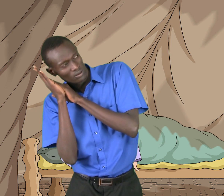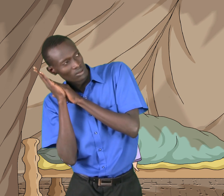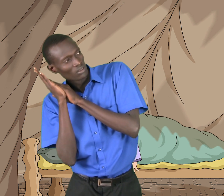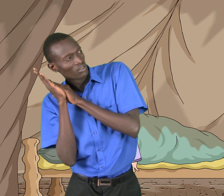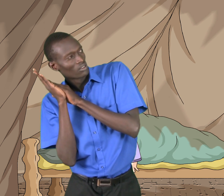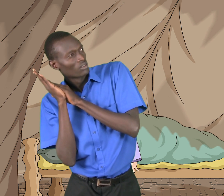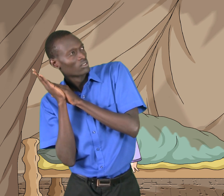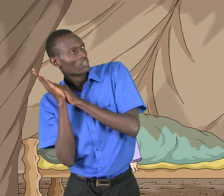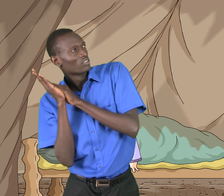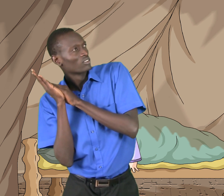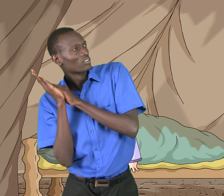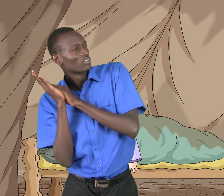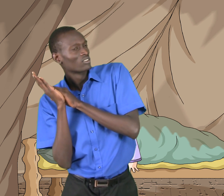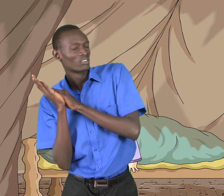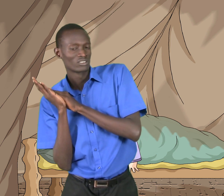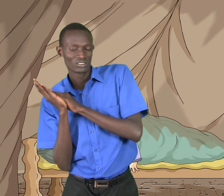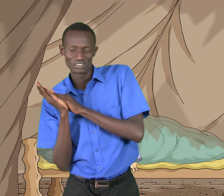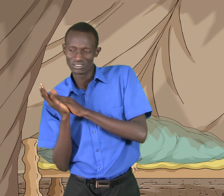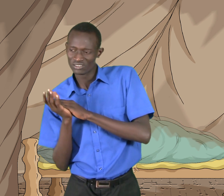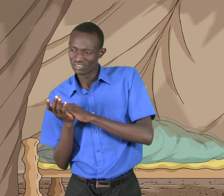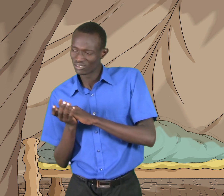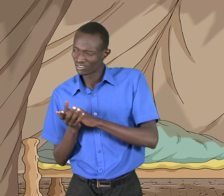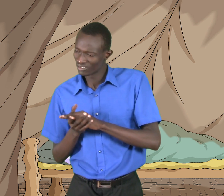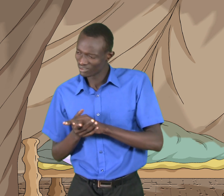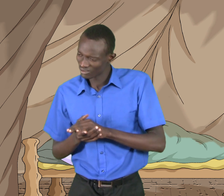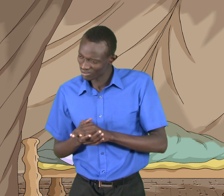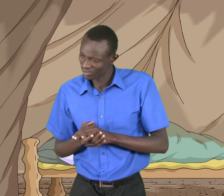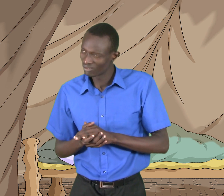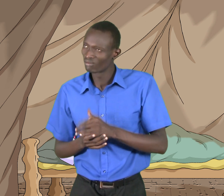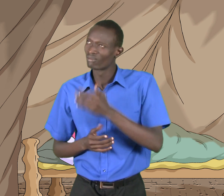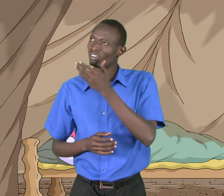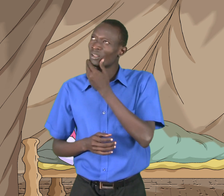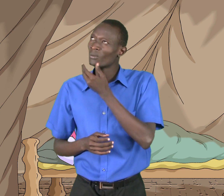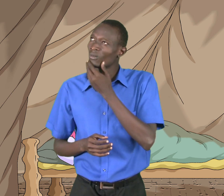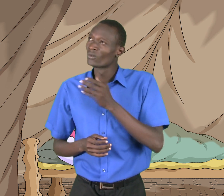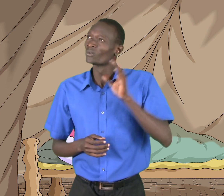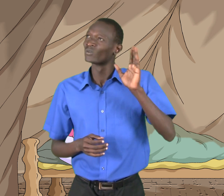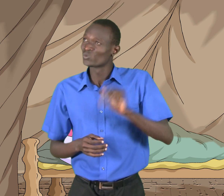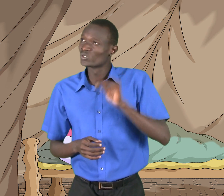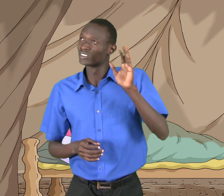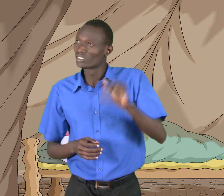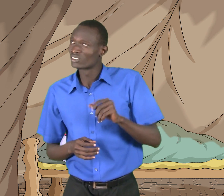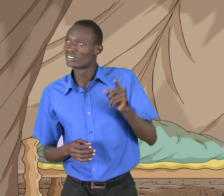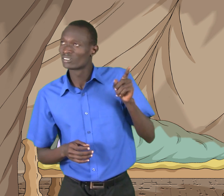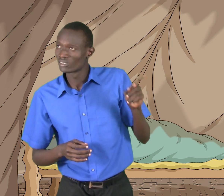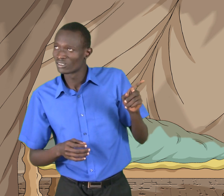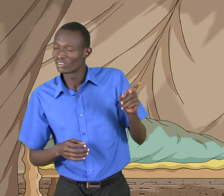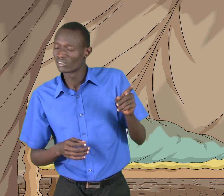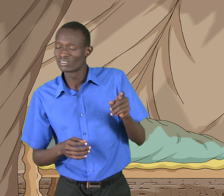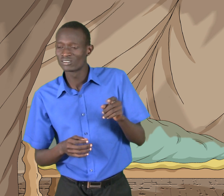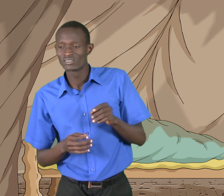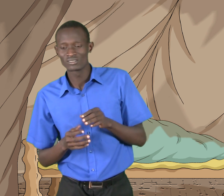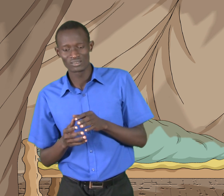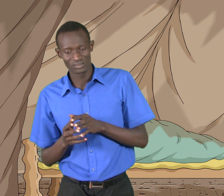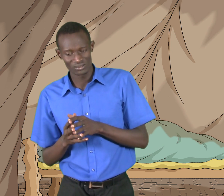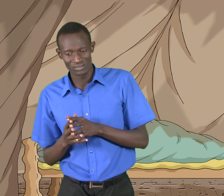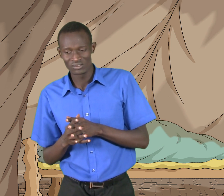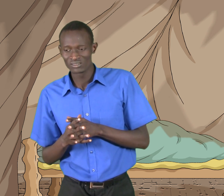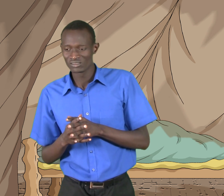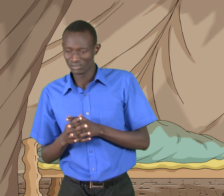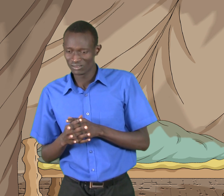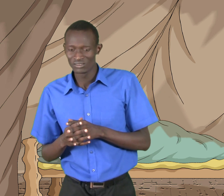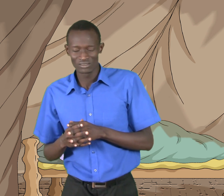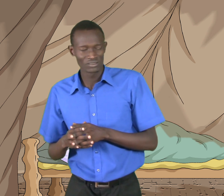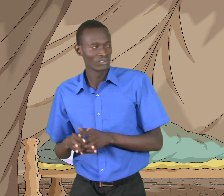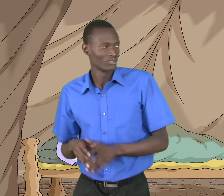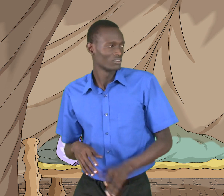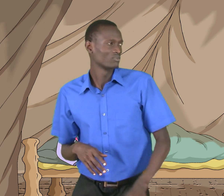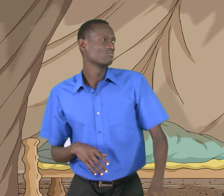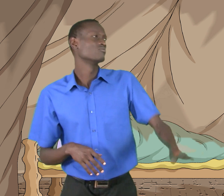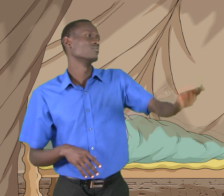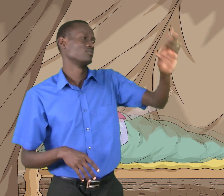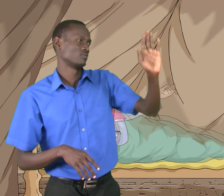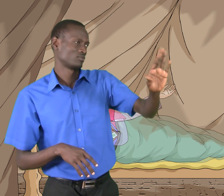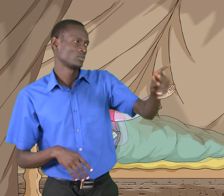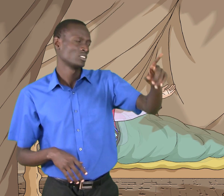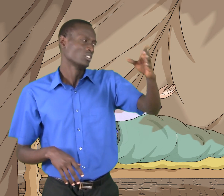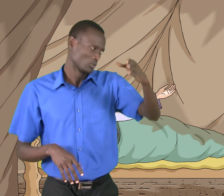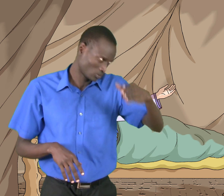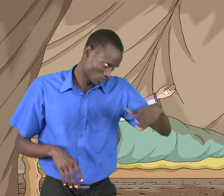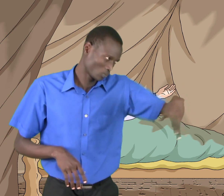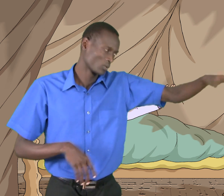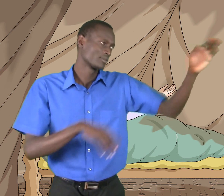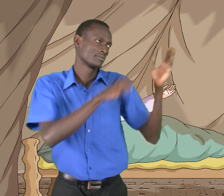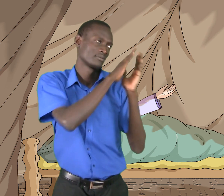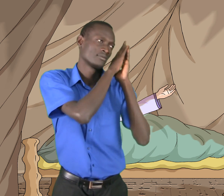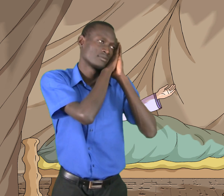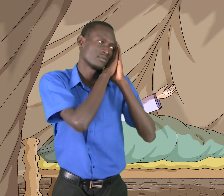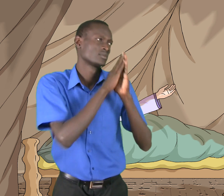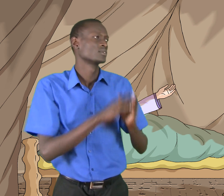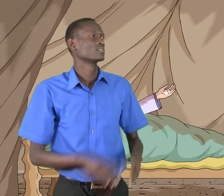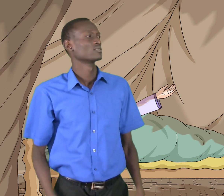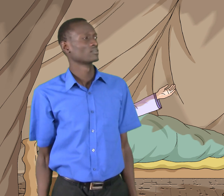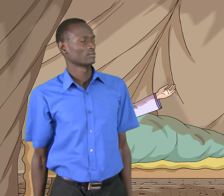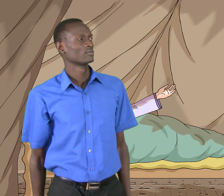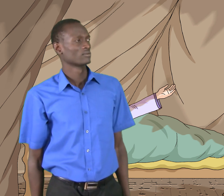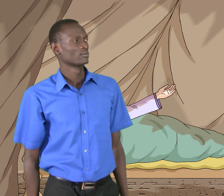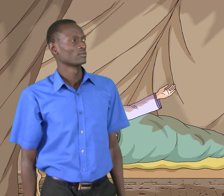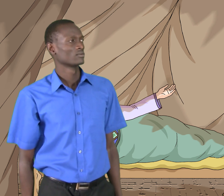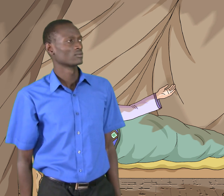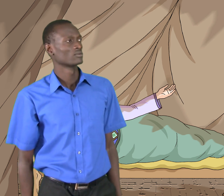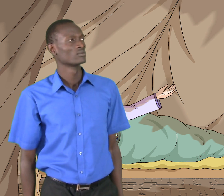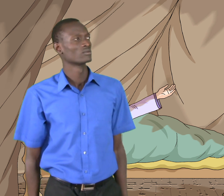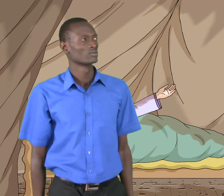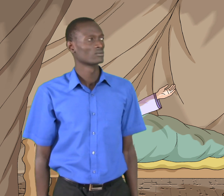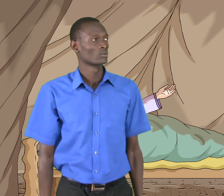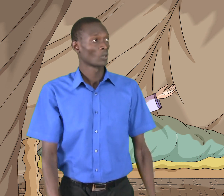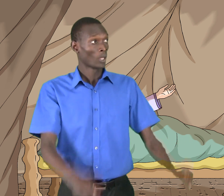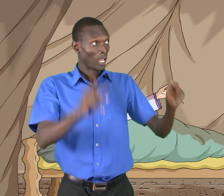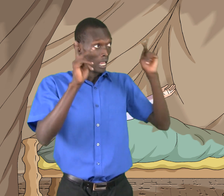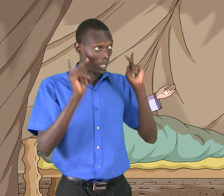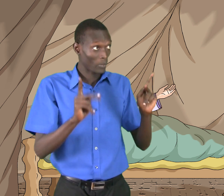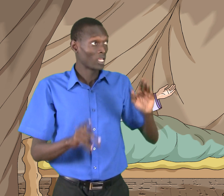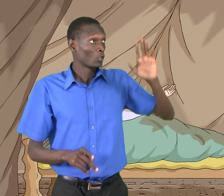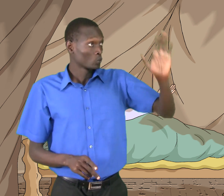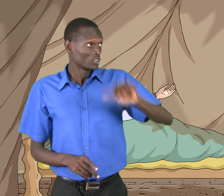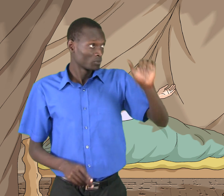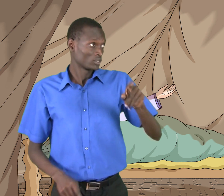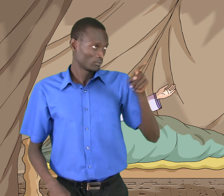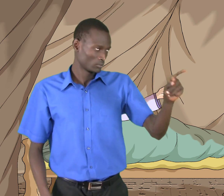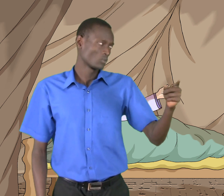Then Eli realized that it was the LORD who was calling the boy.